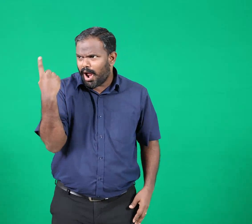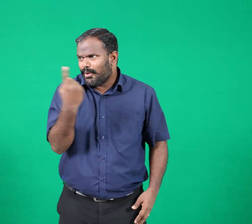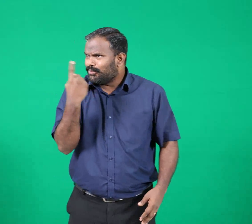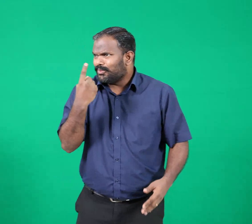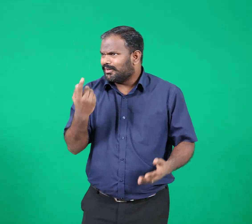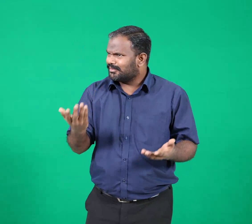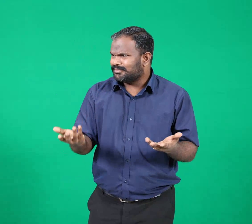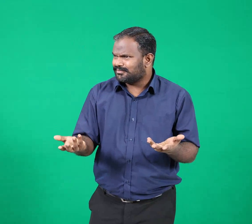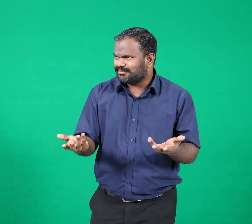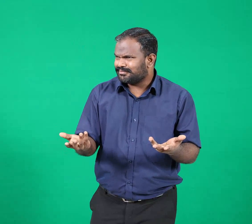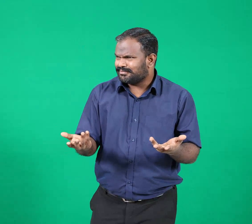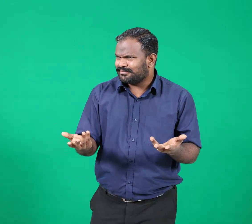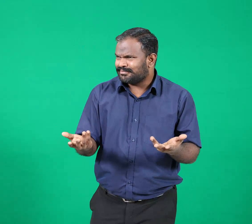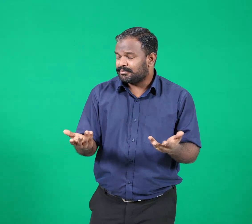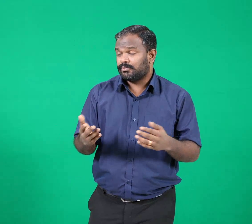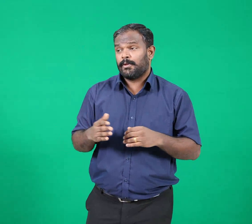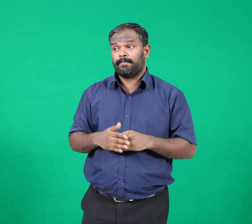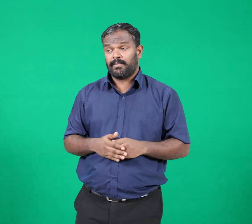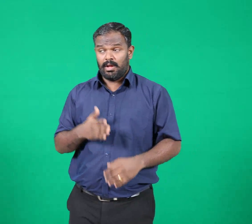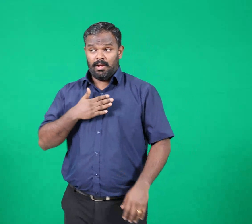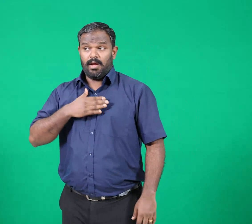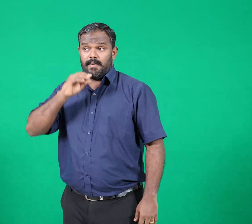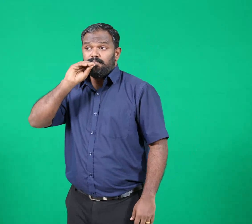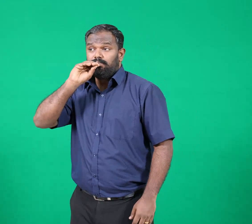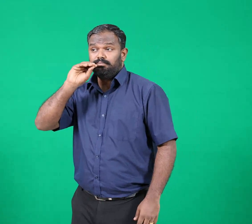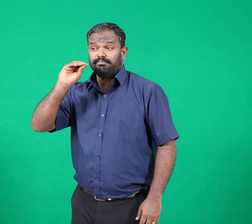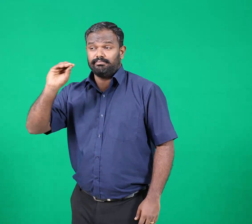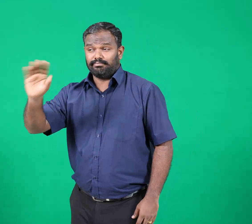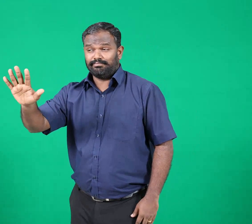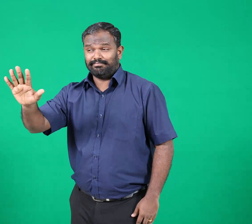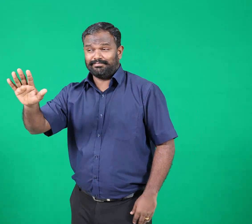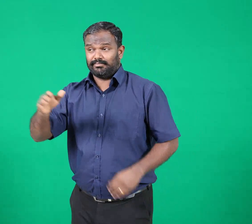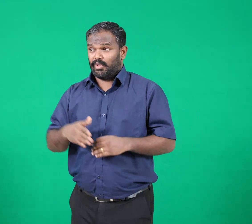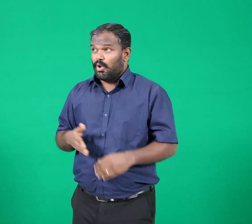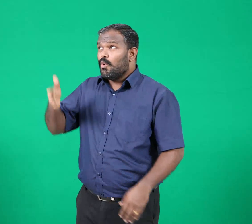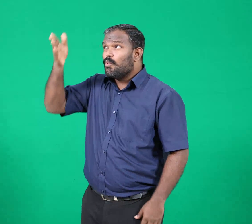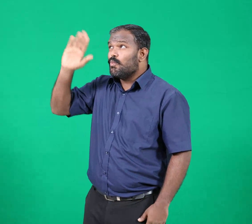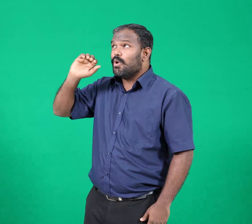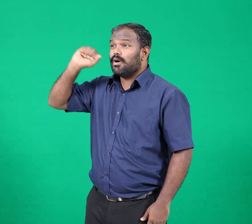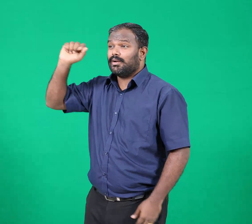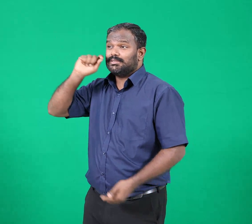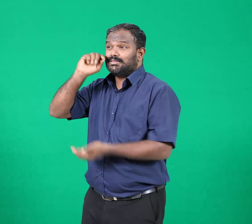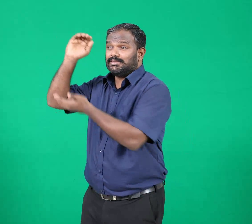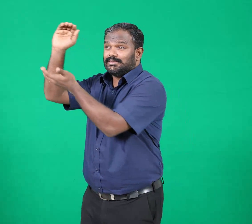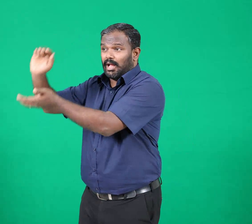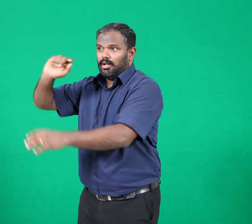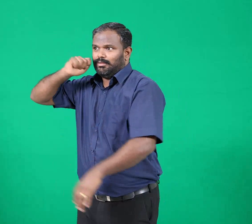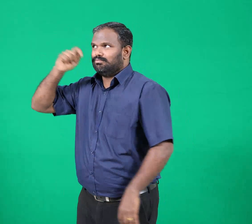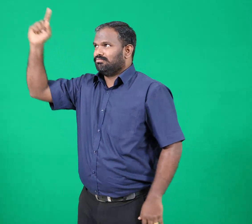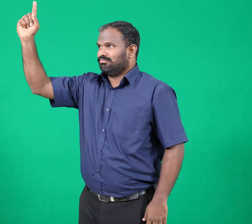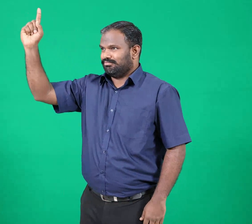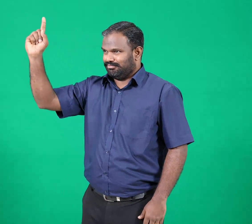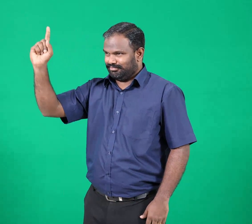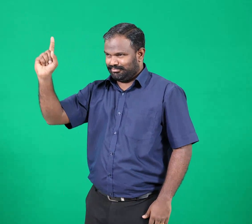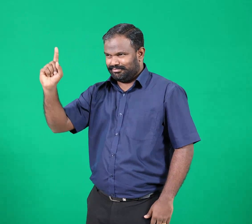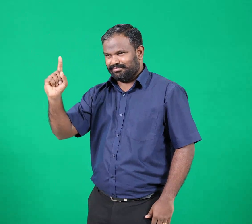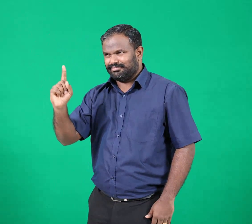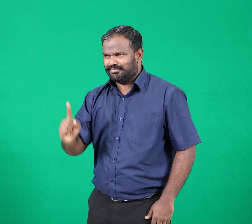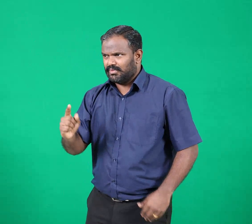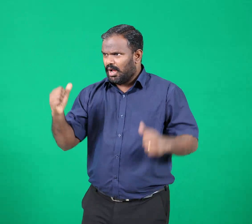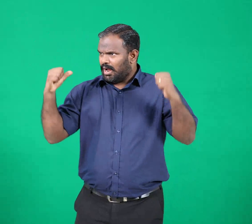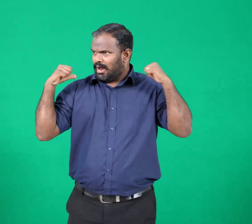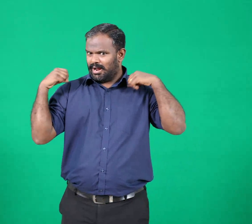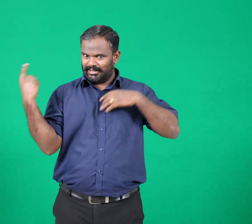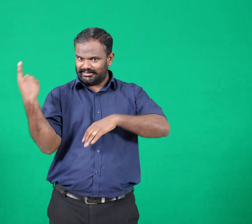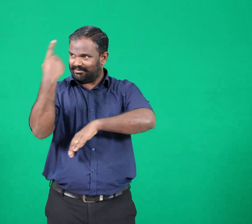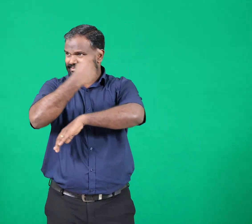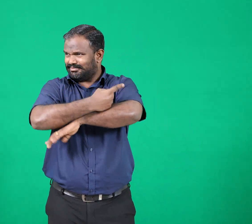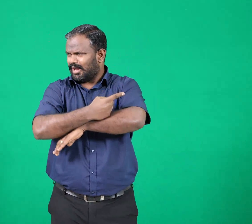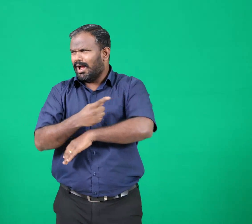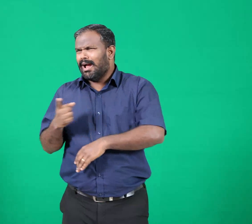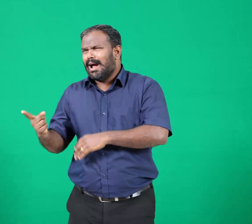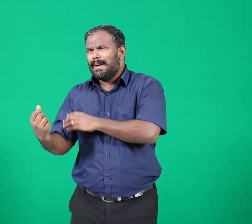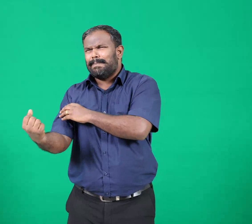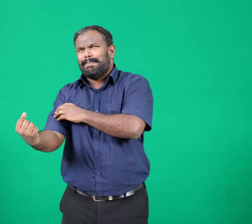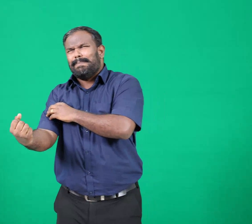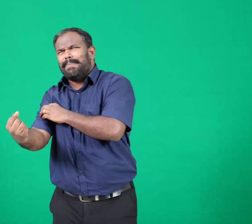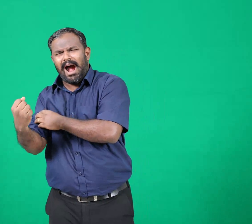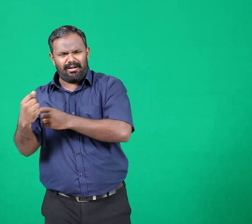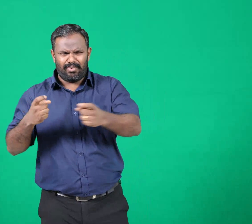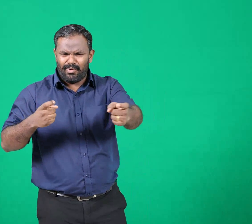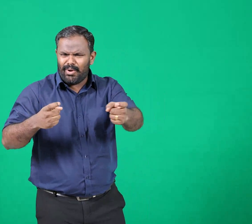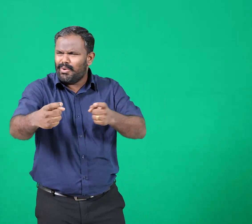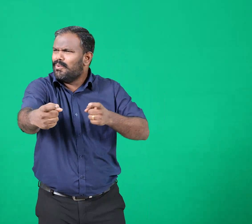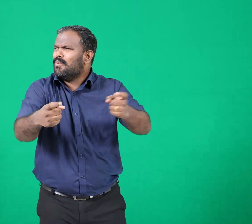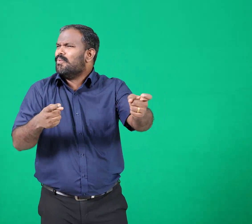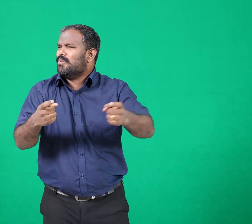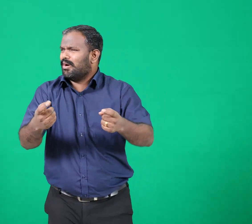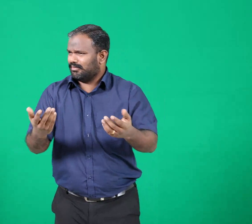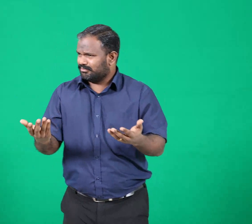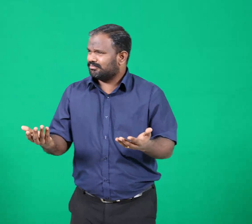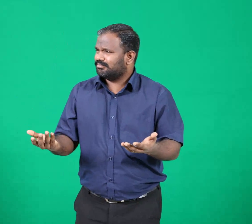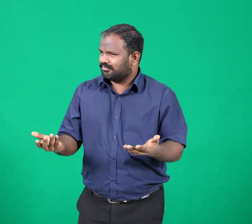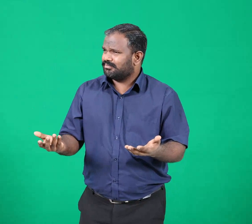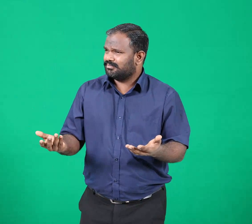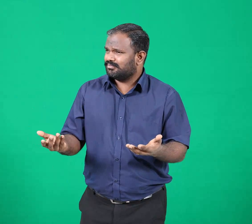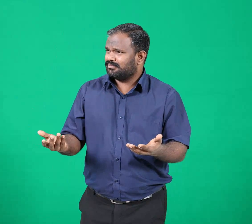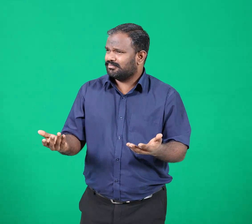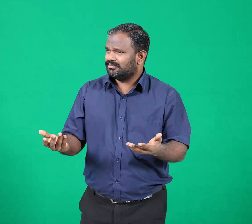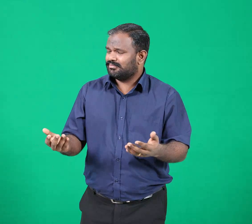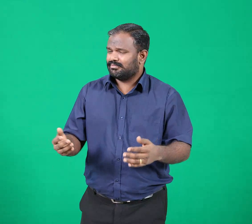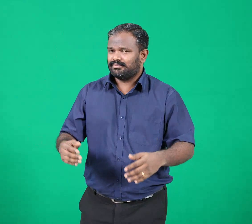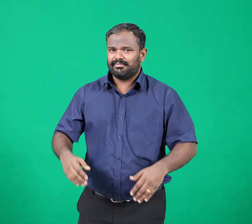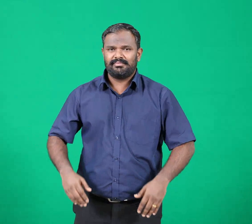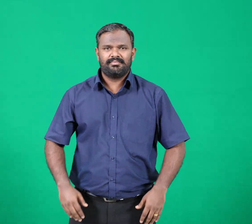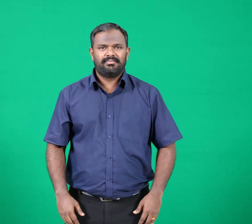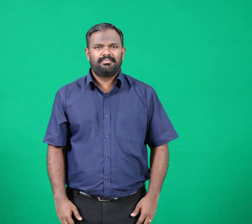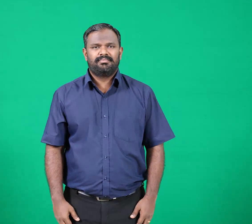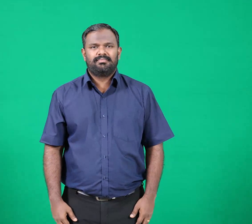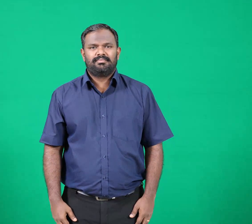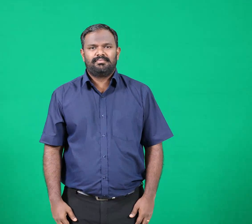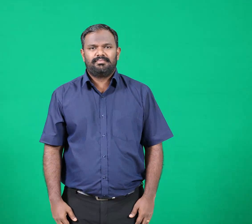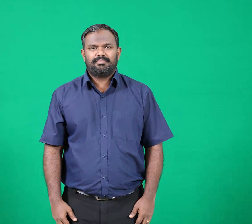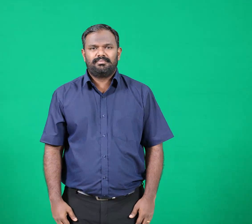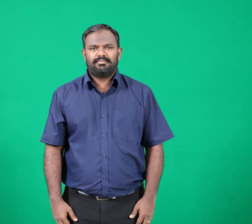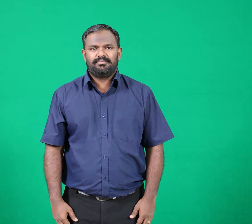Then Jesus declared, "The Son of Man is Lord of the Sabbath."